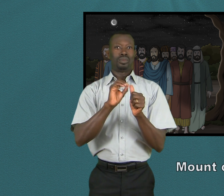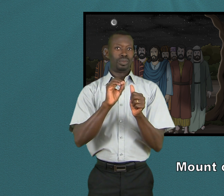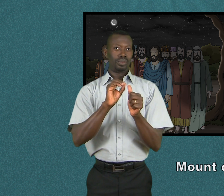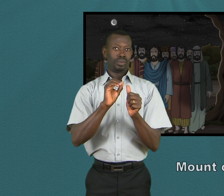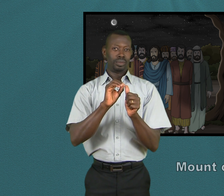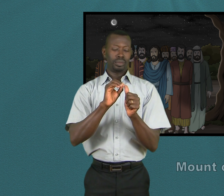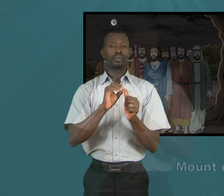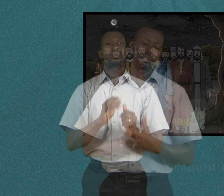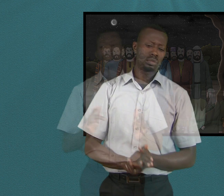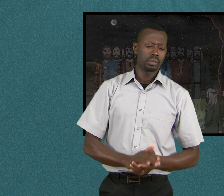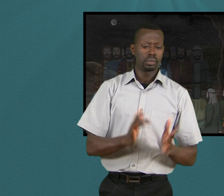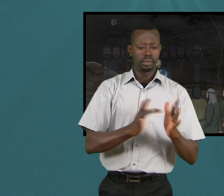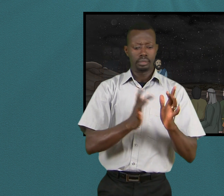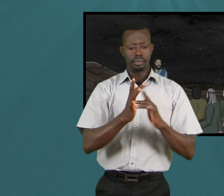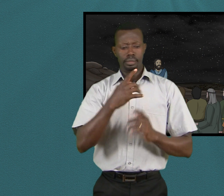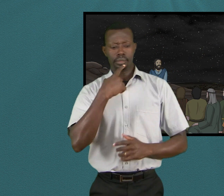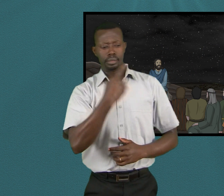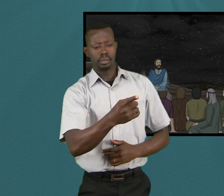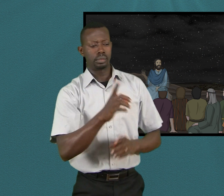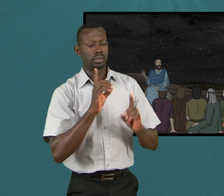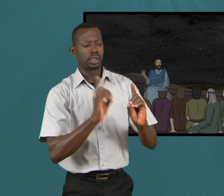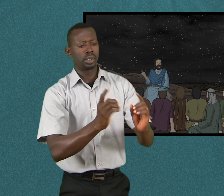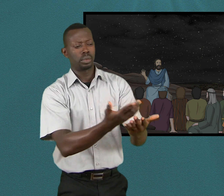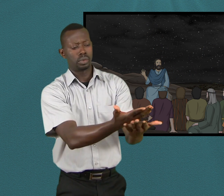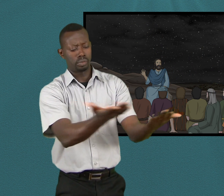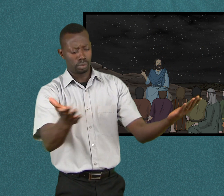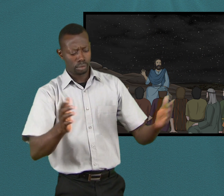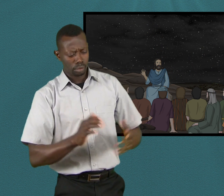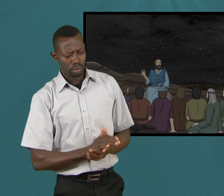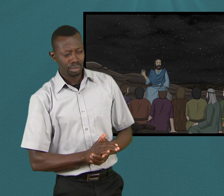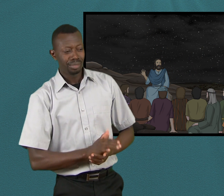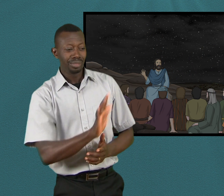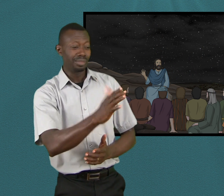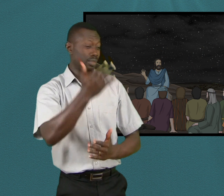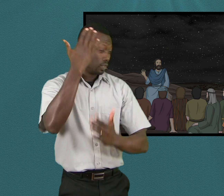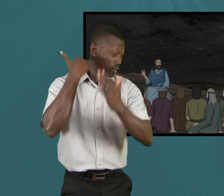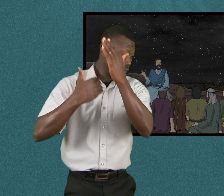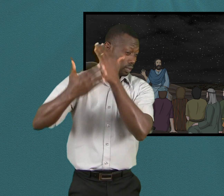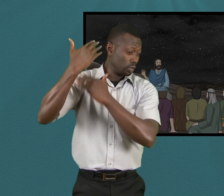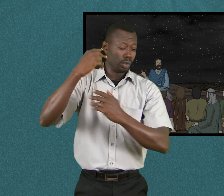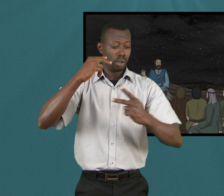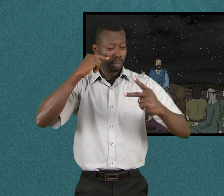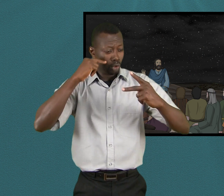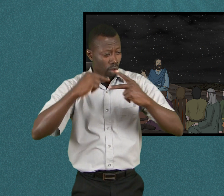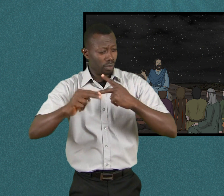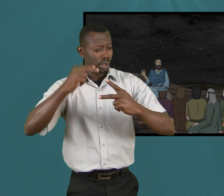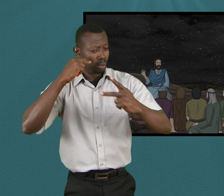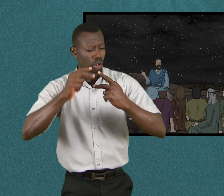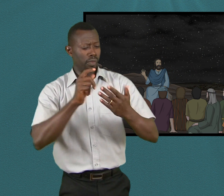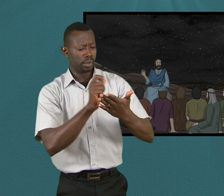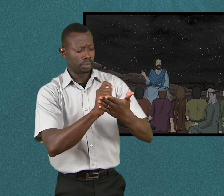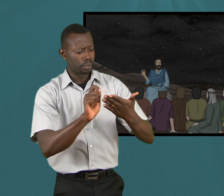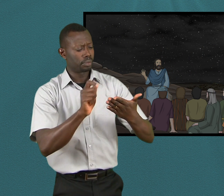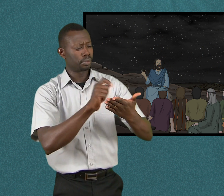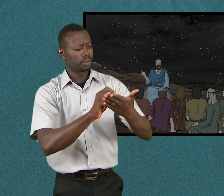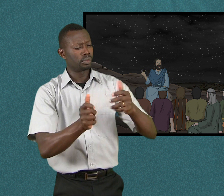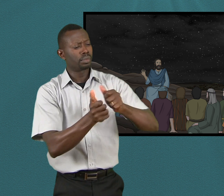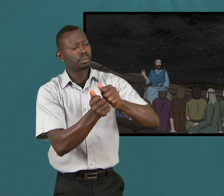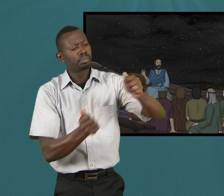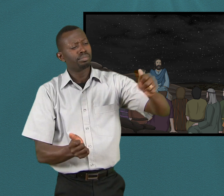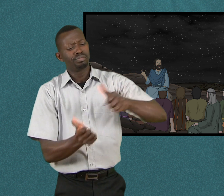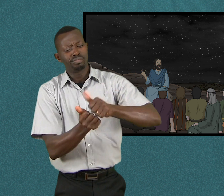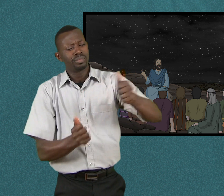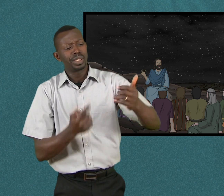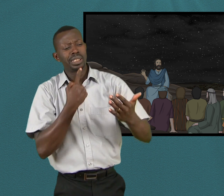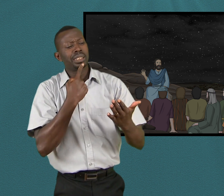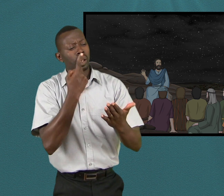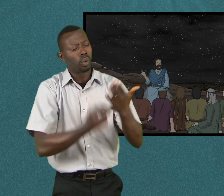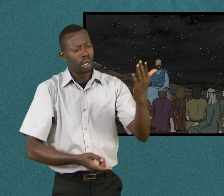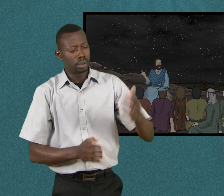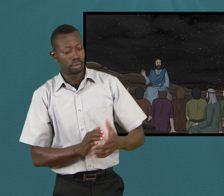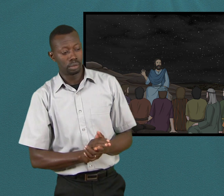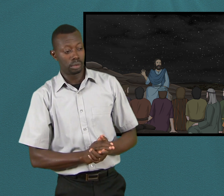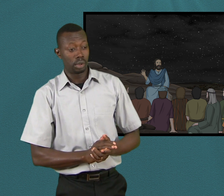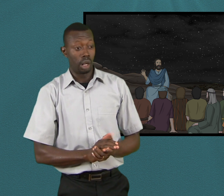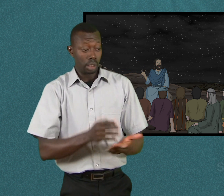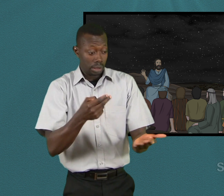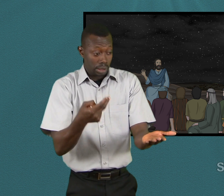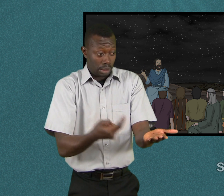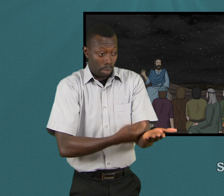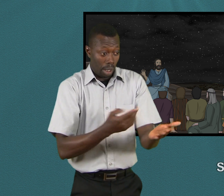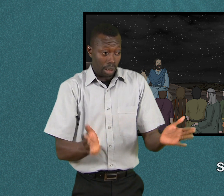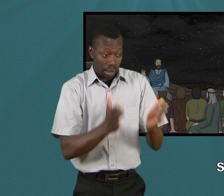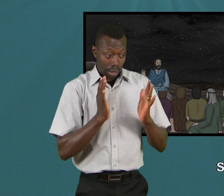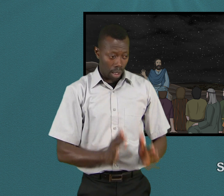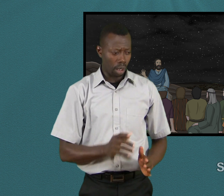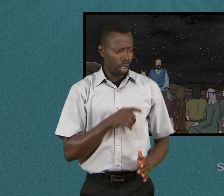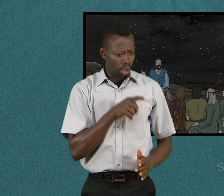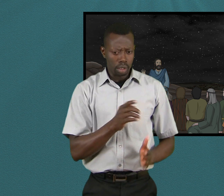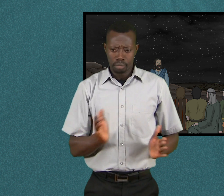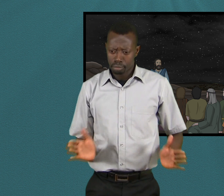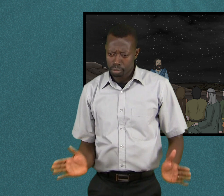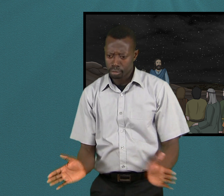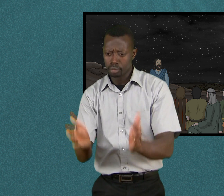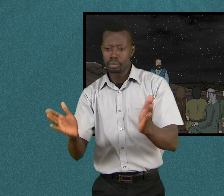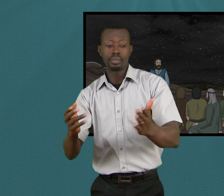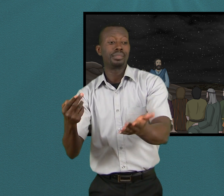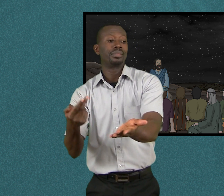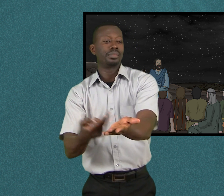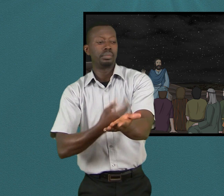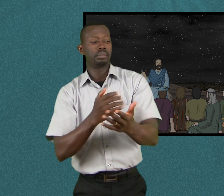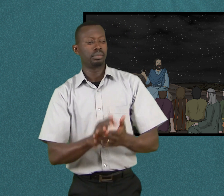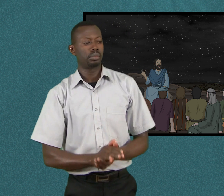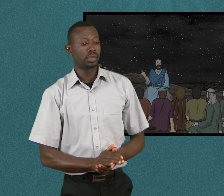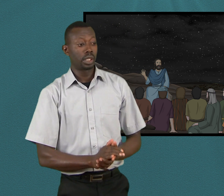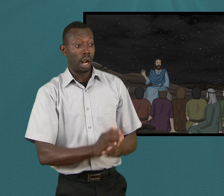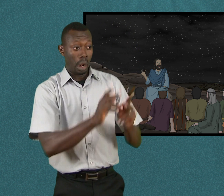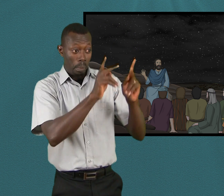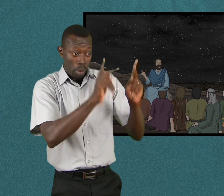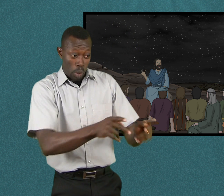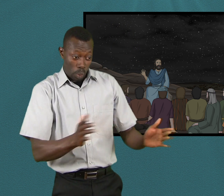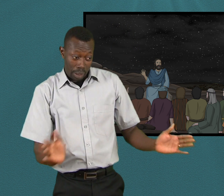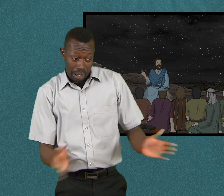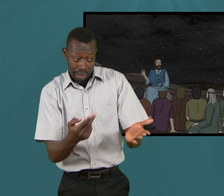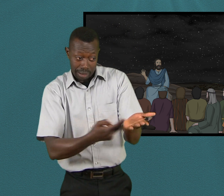Then Jesus said to them, “This very night you will all fall away on account of Me.